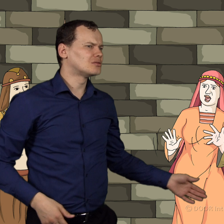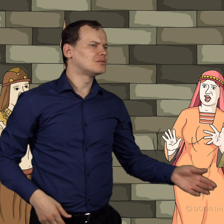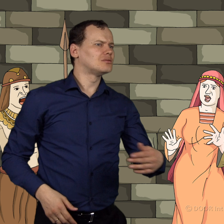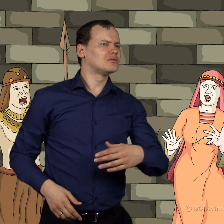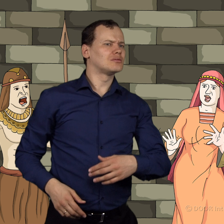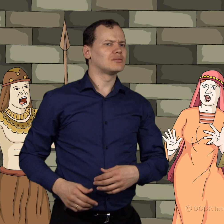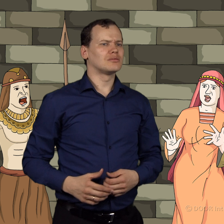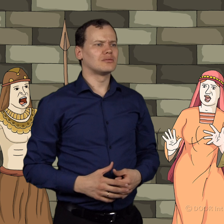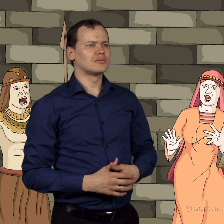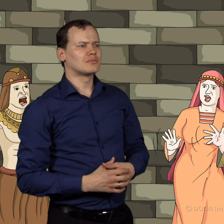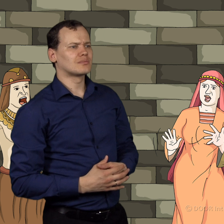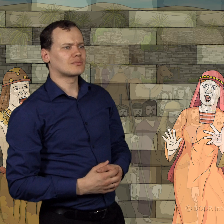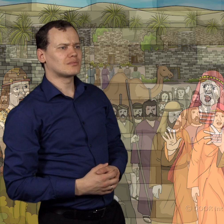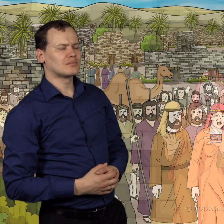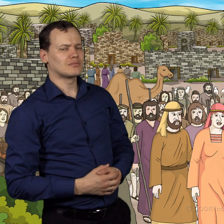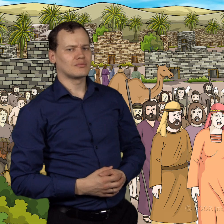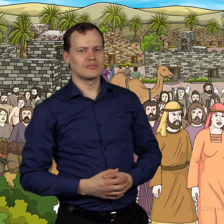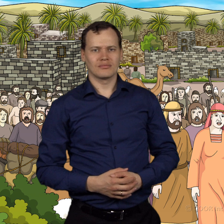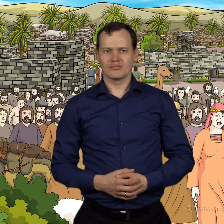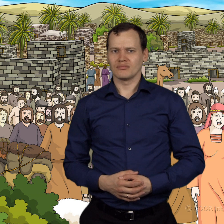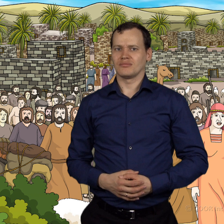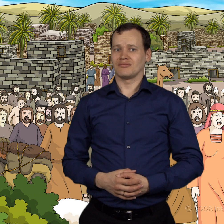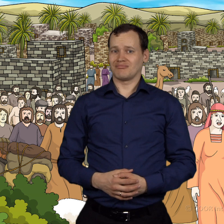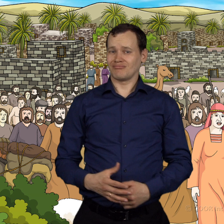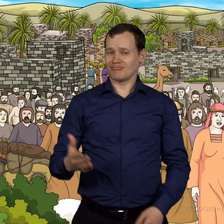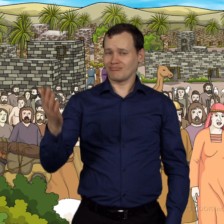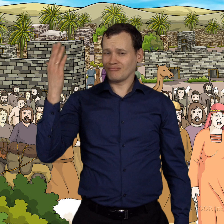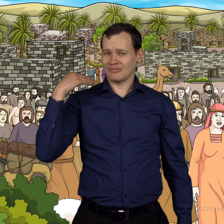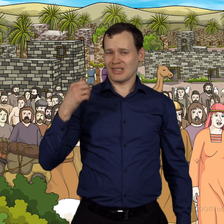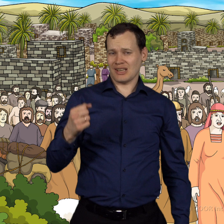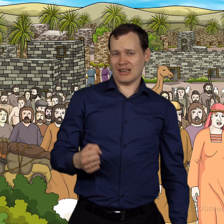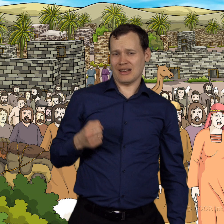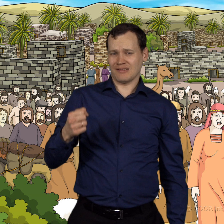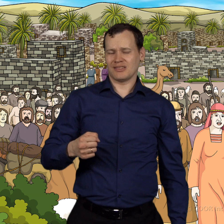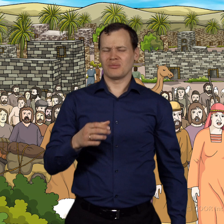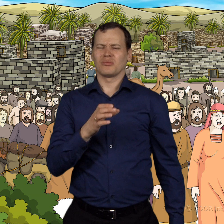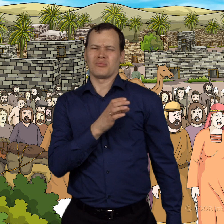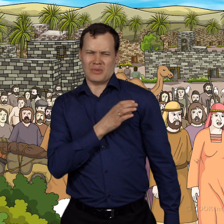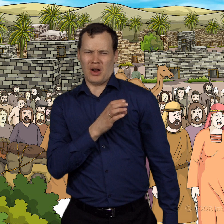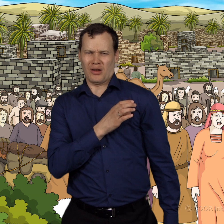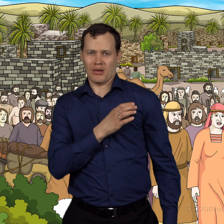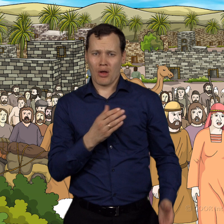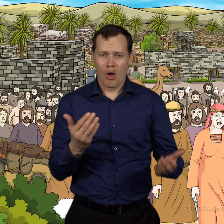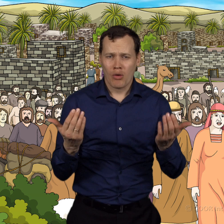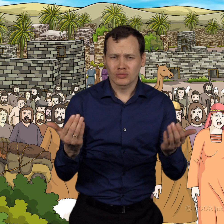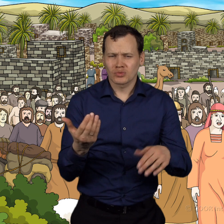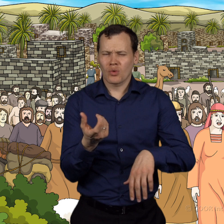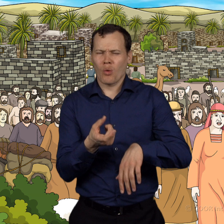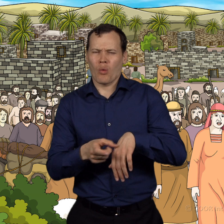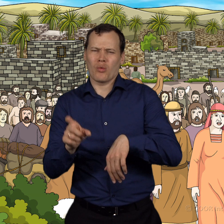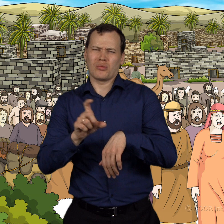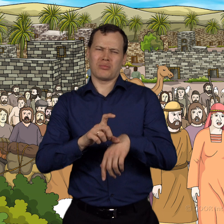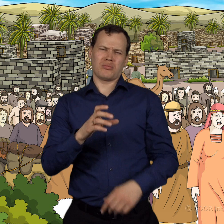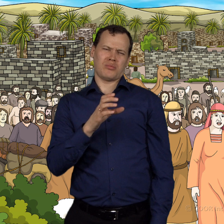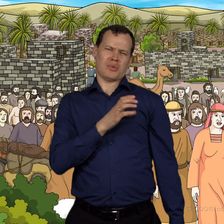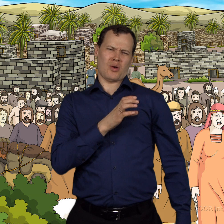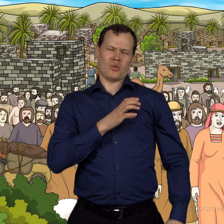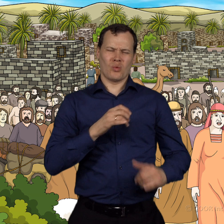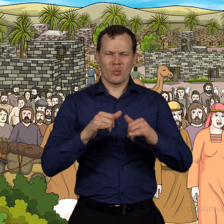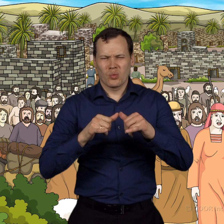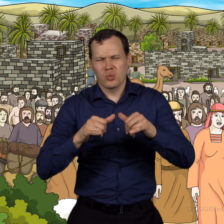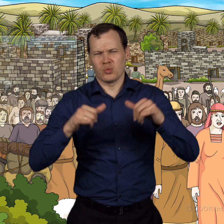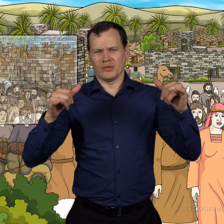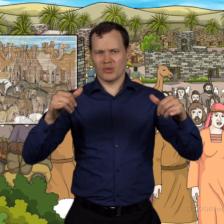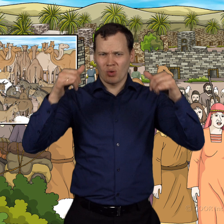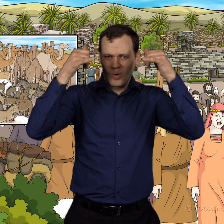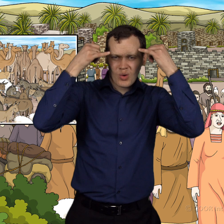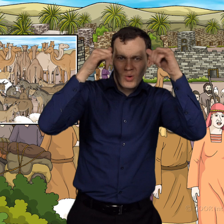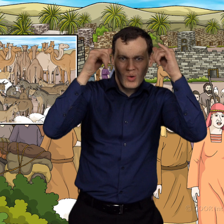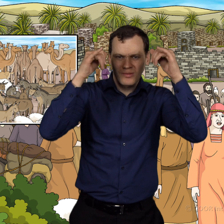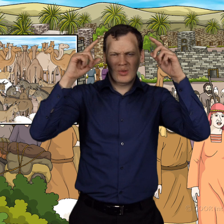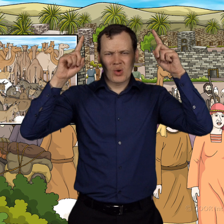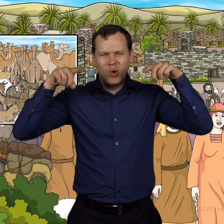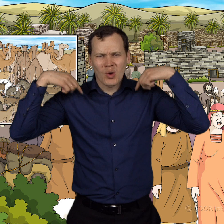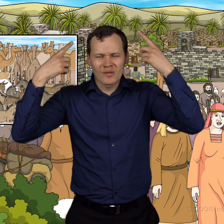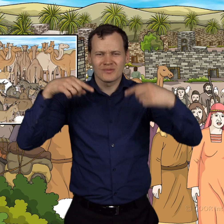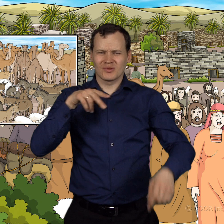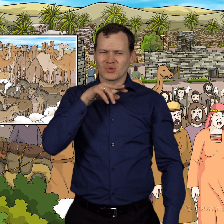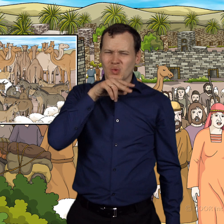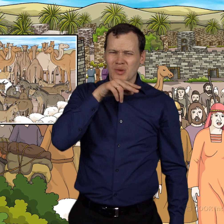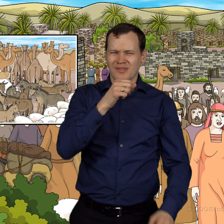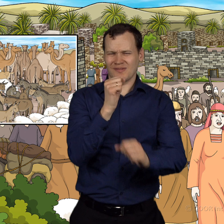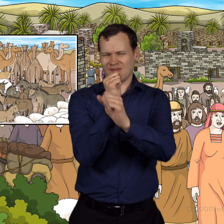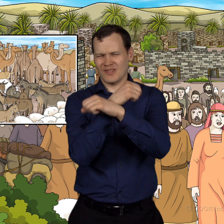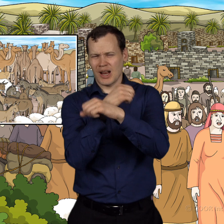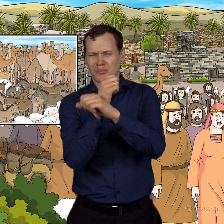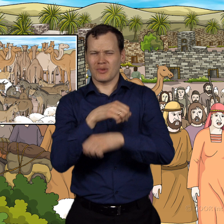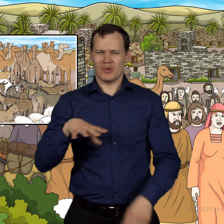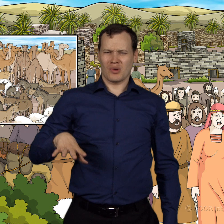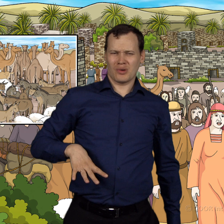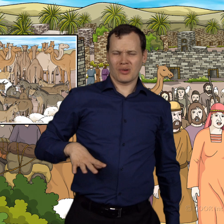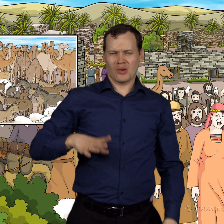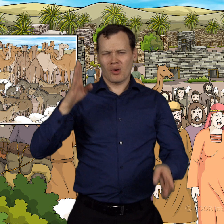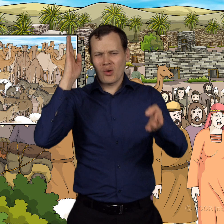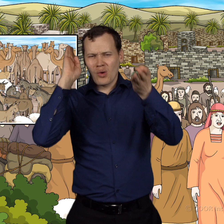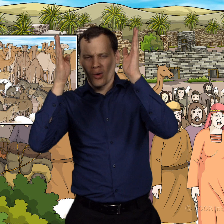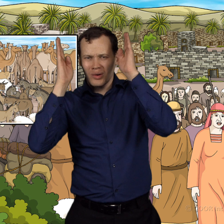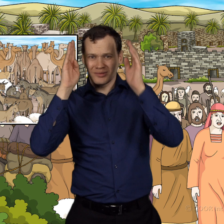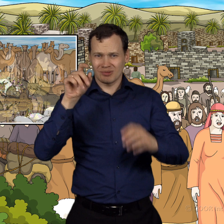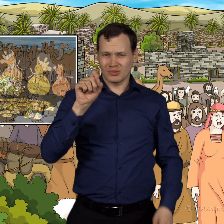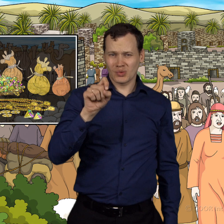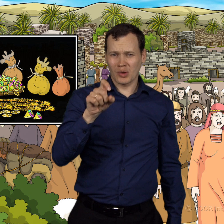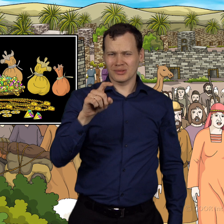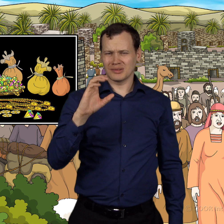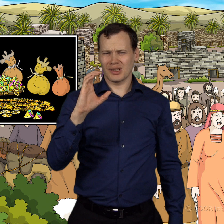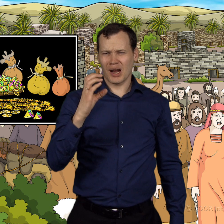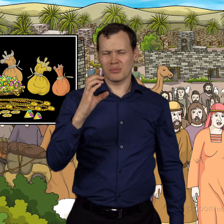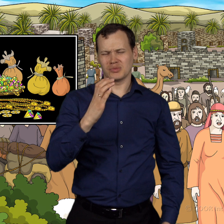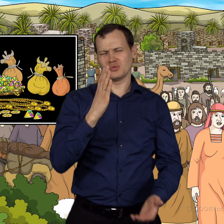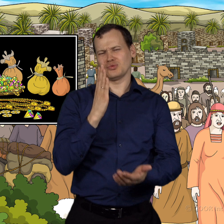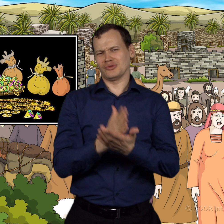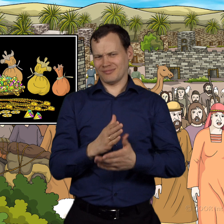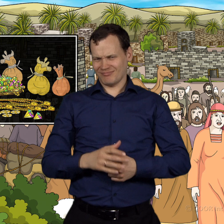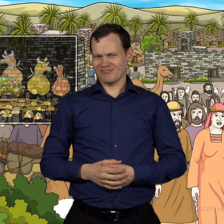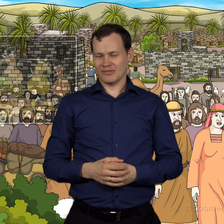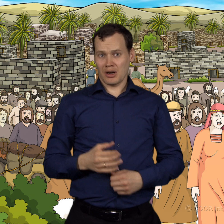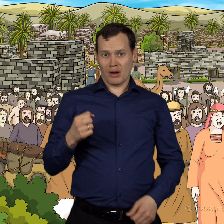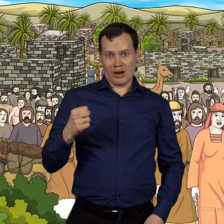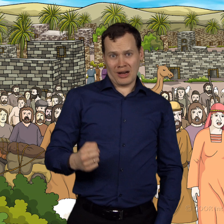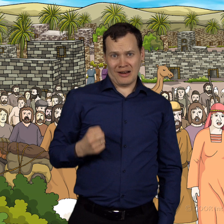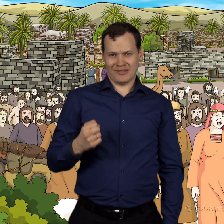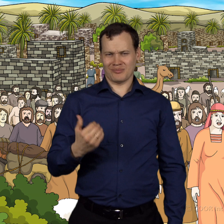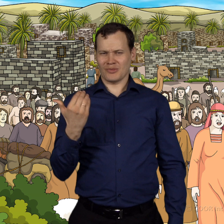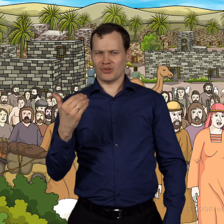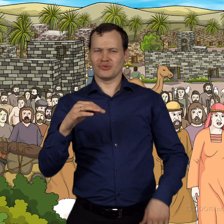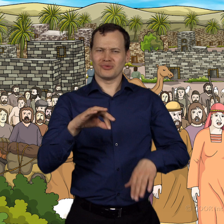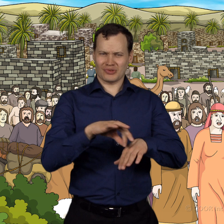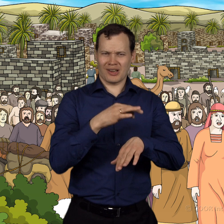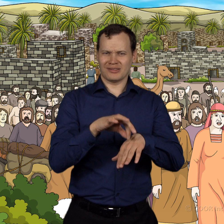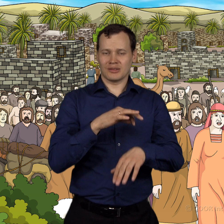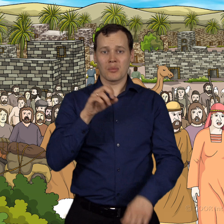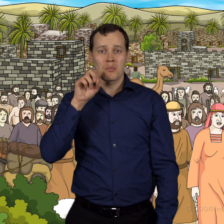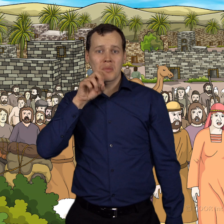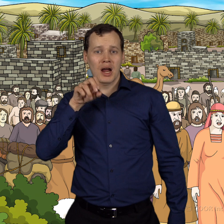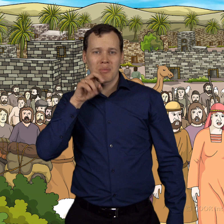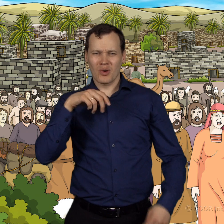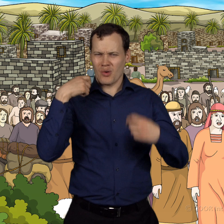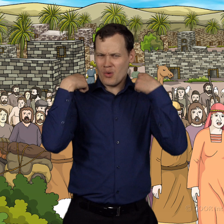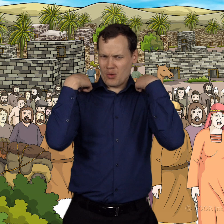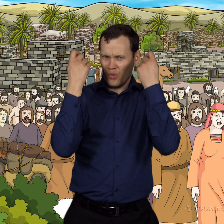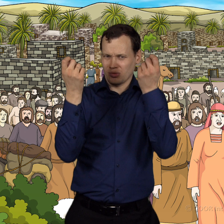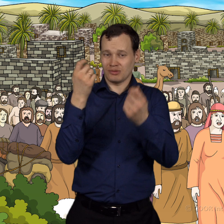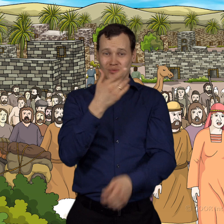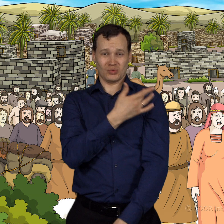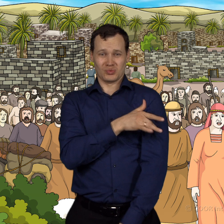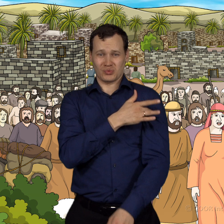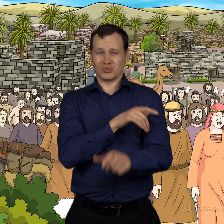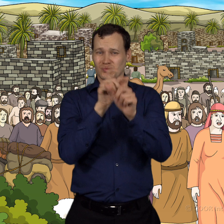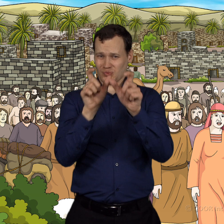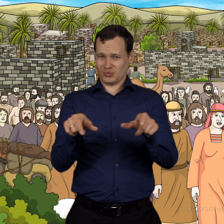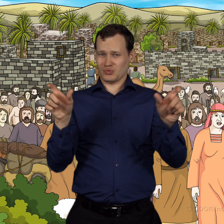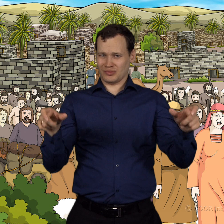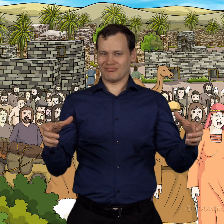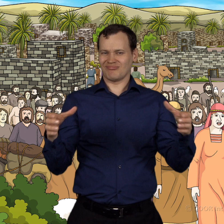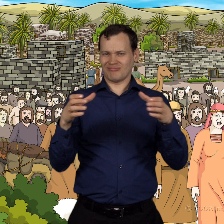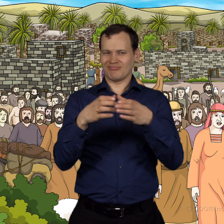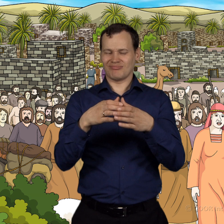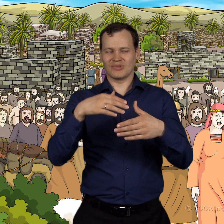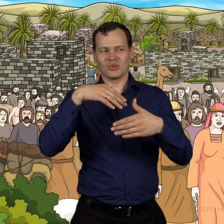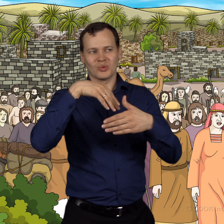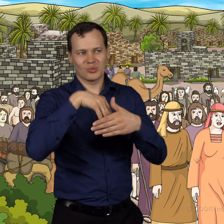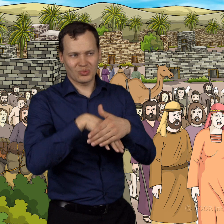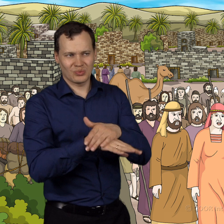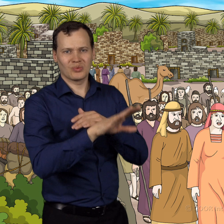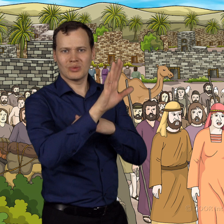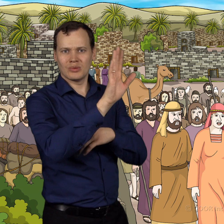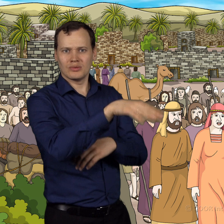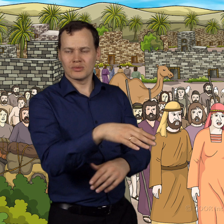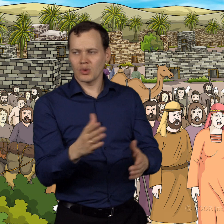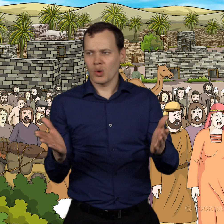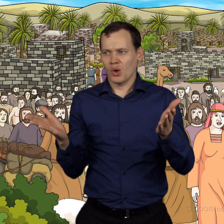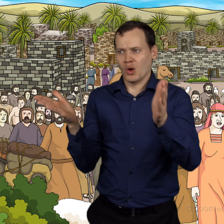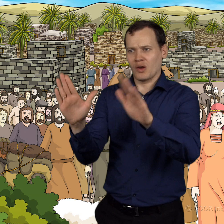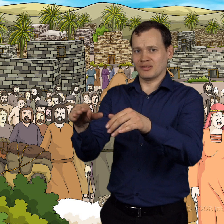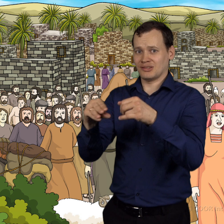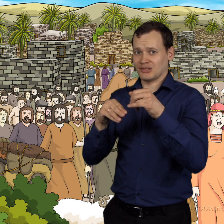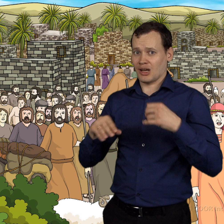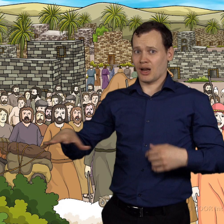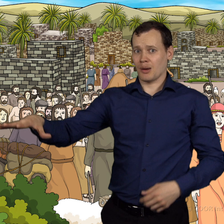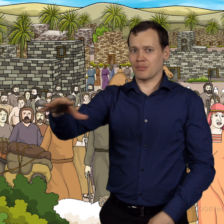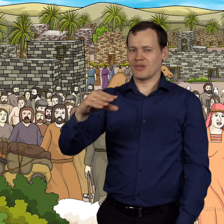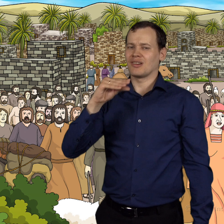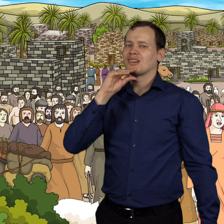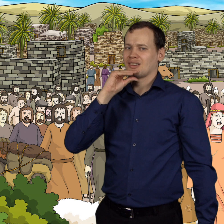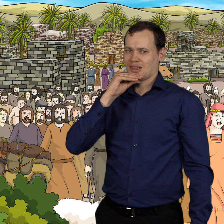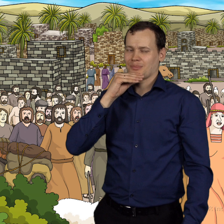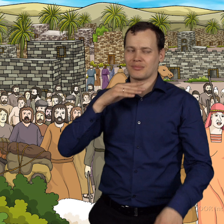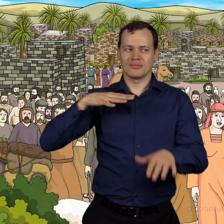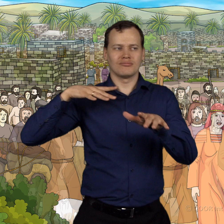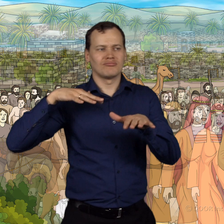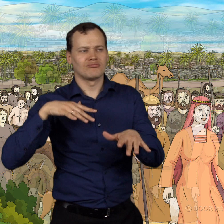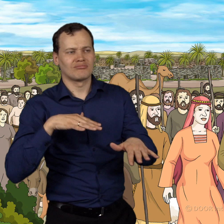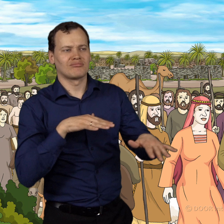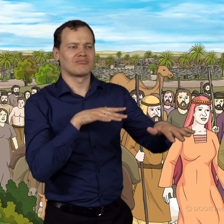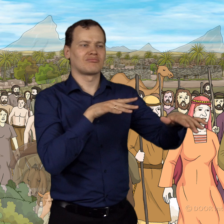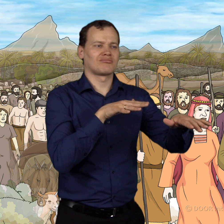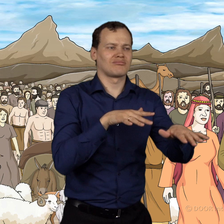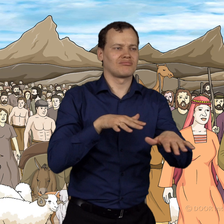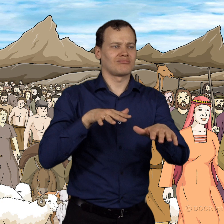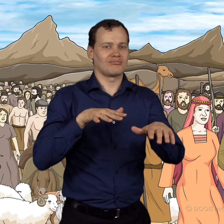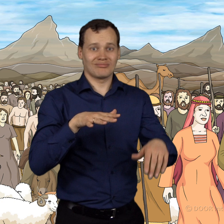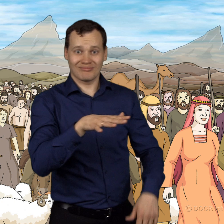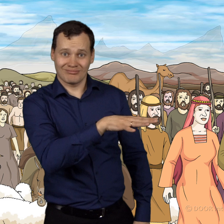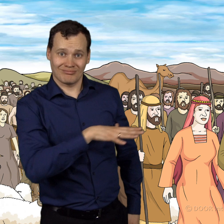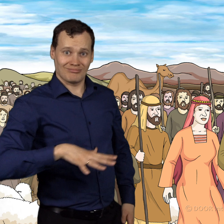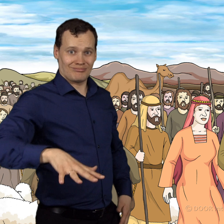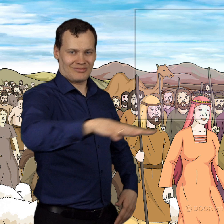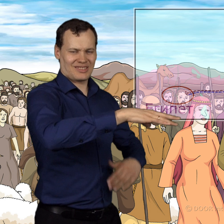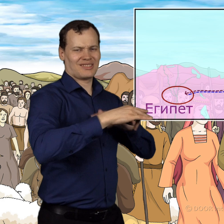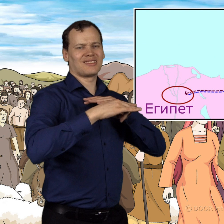So Abram went up out of Egypt into the Negev—he and his wife and all his possessions—and Lot was with him. And Abram had become extremely wealthy in livestock and silver and gold.